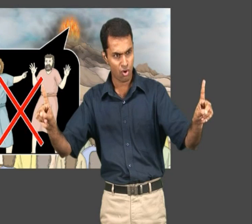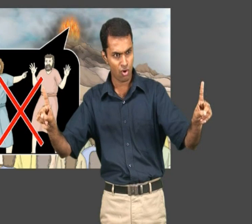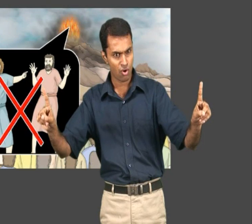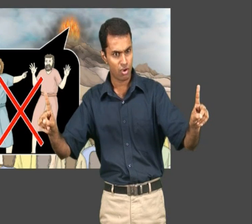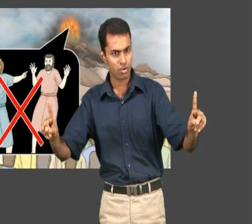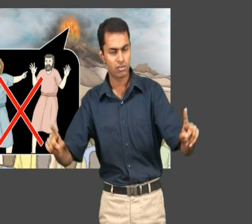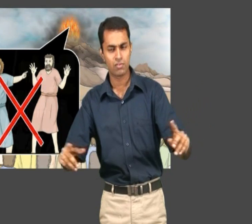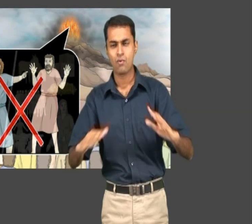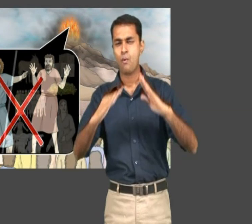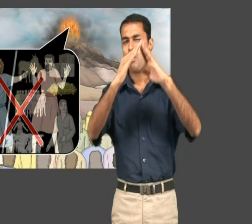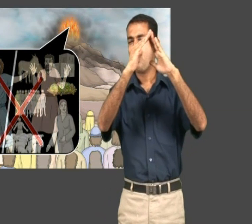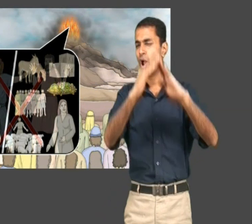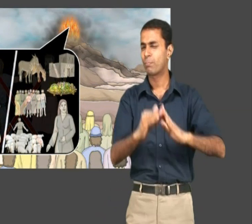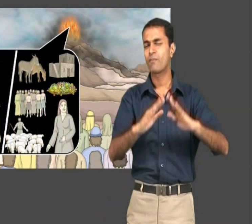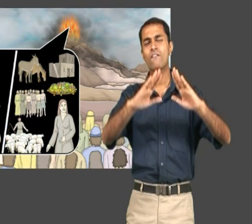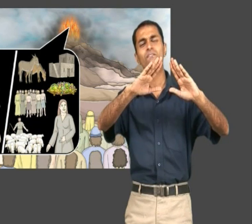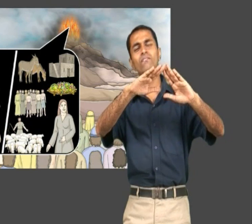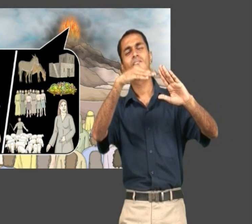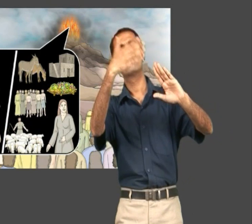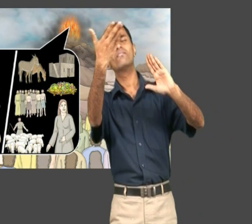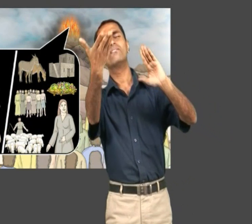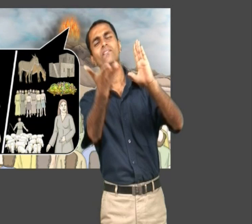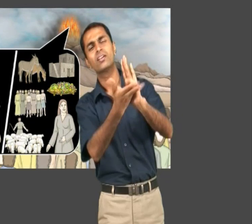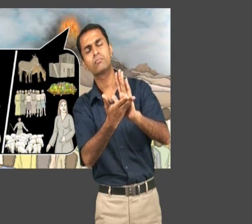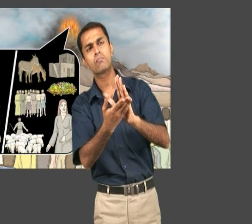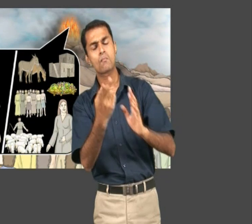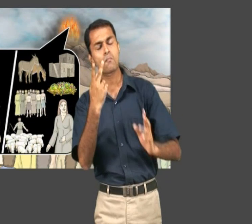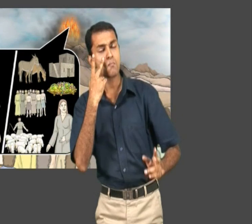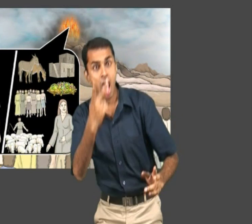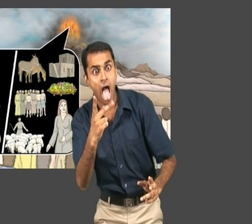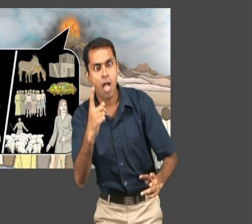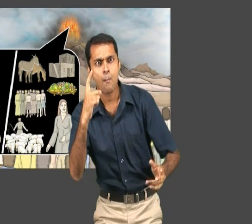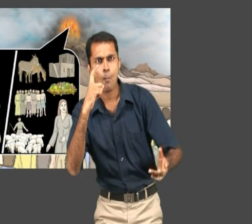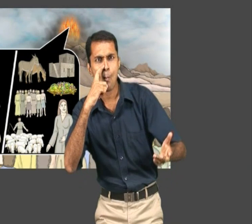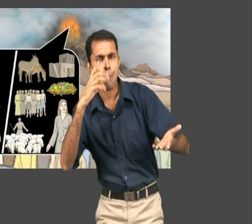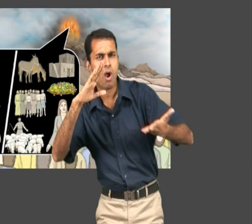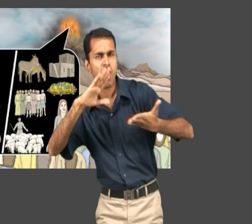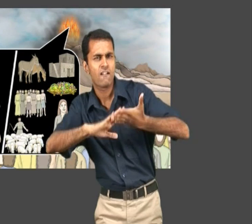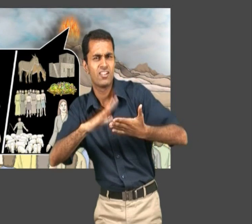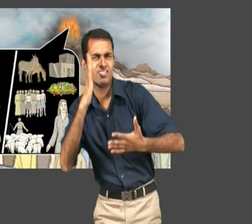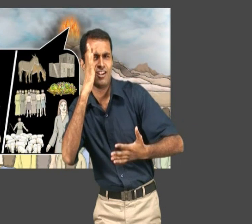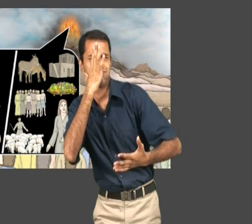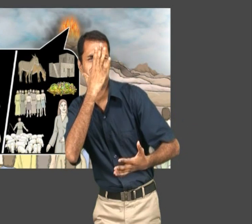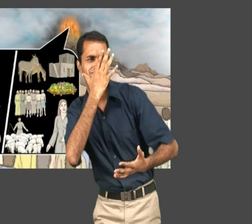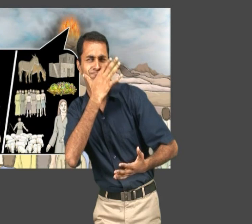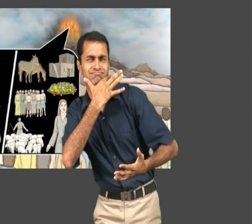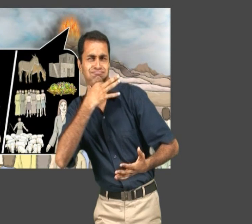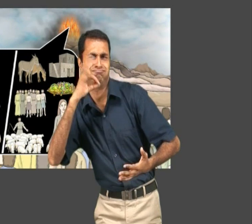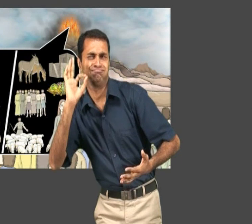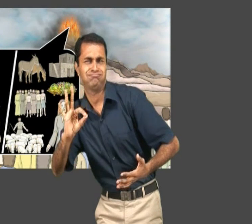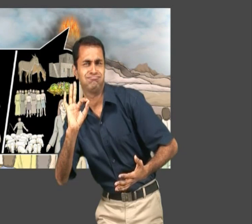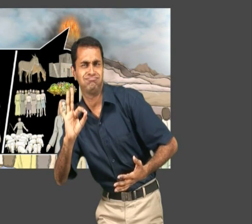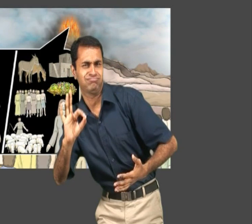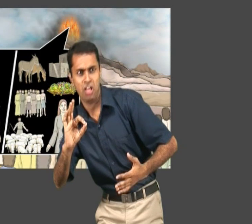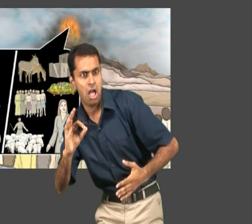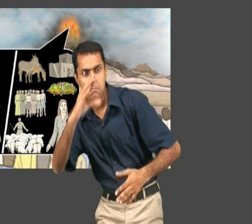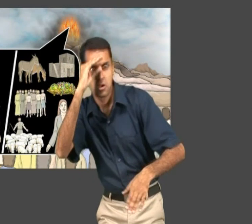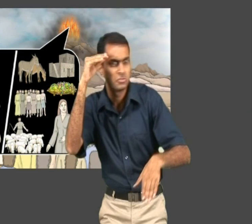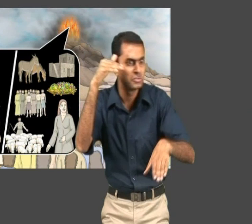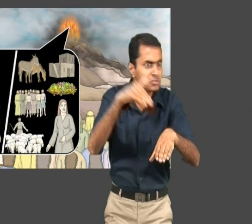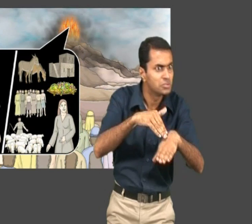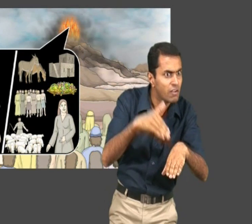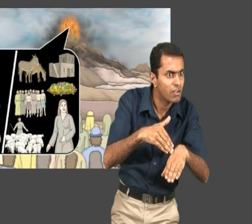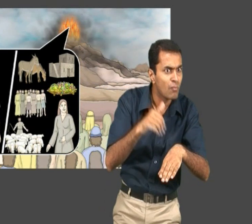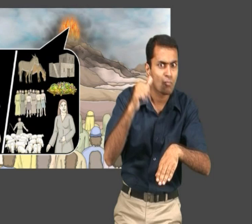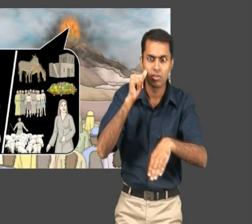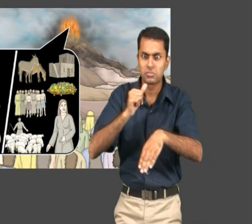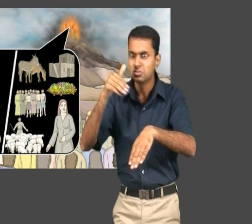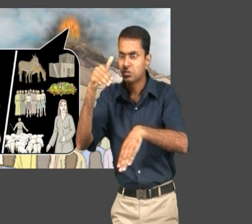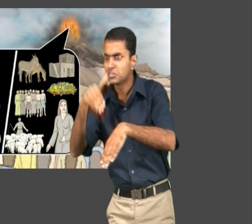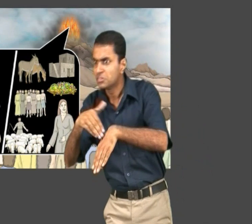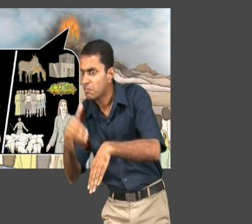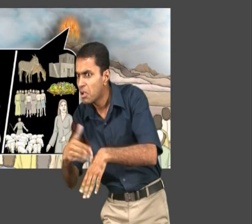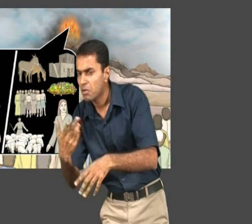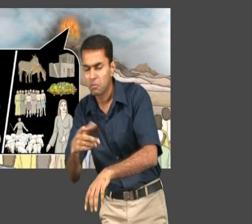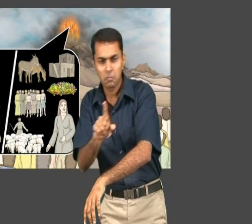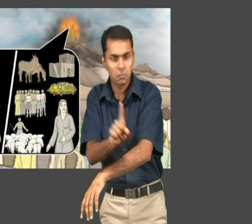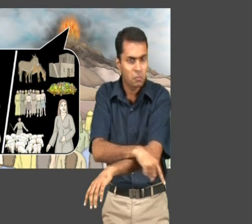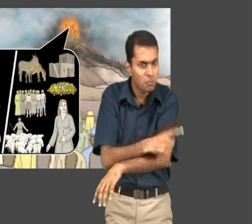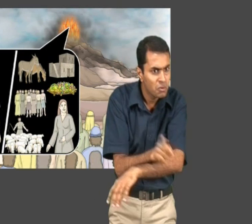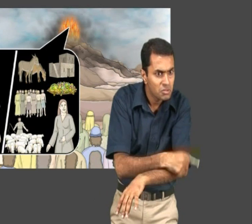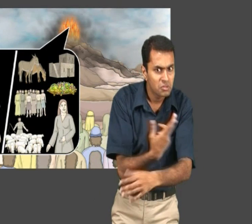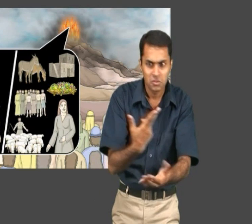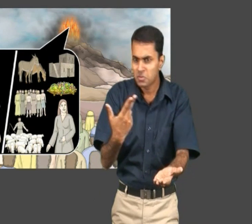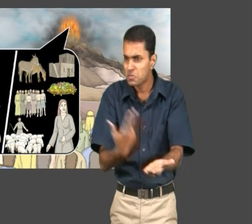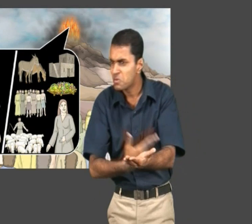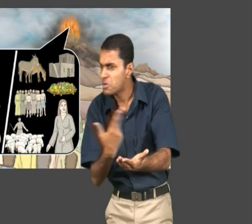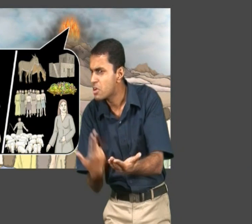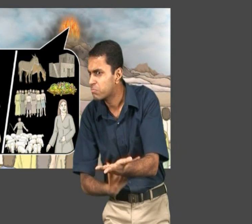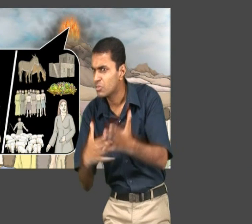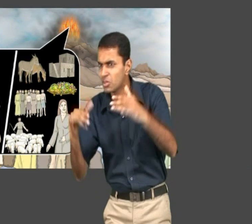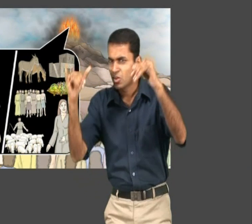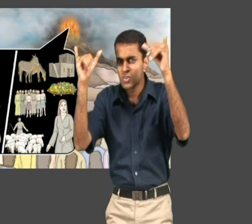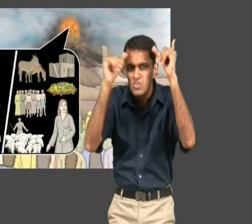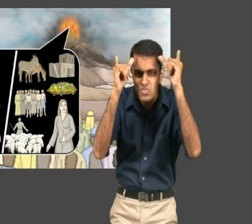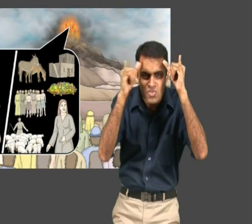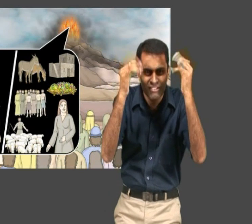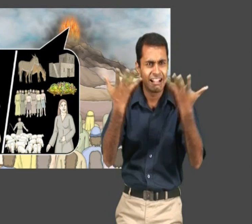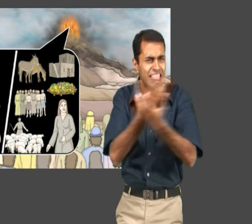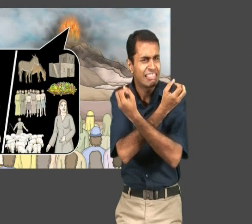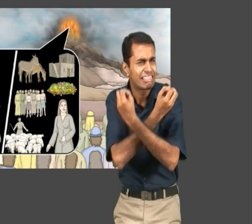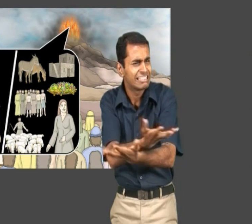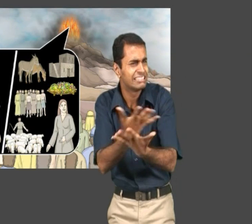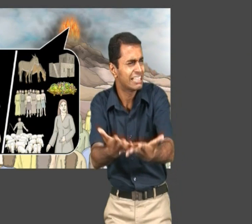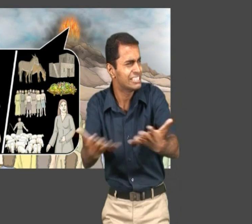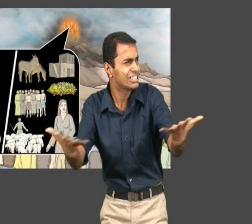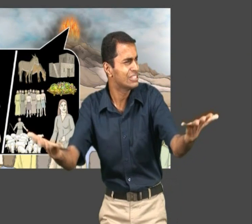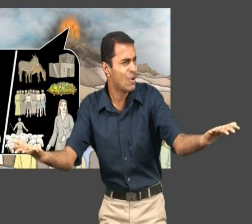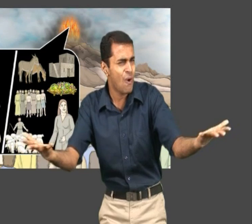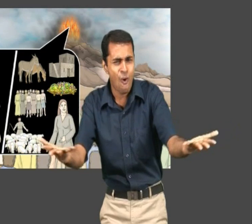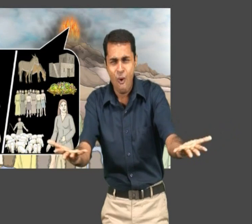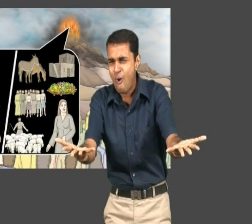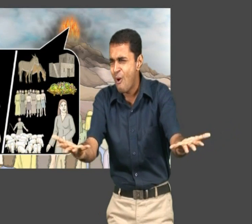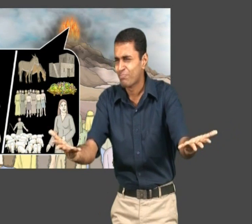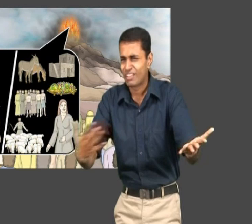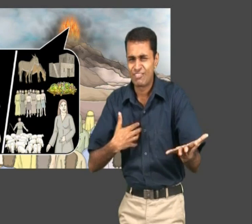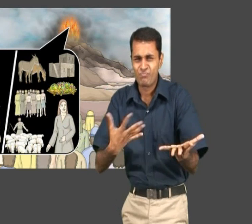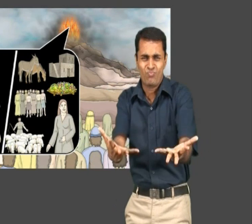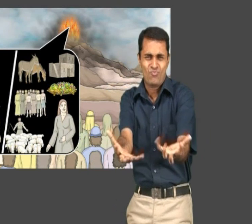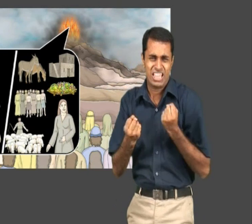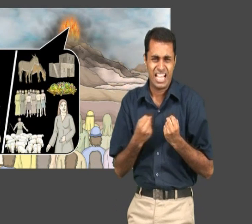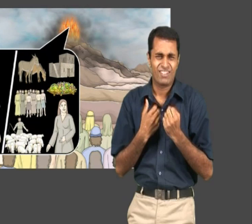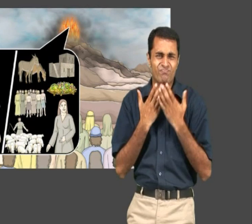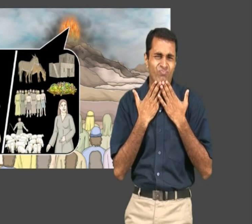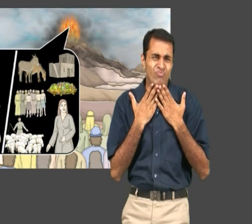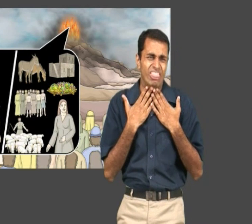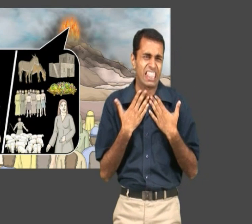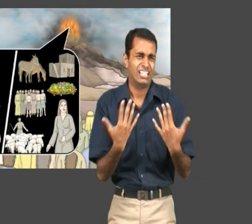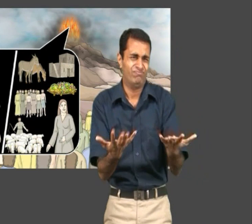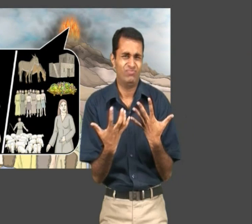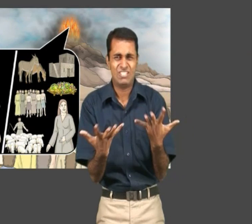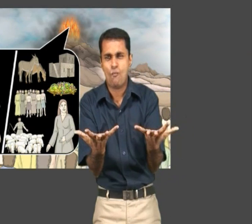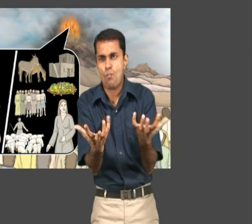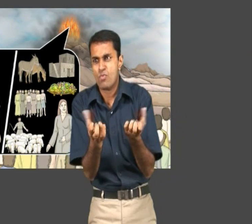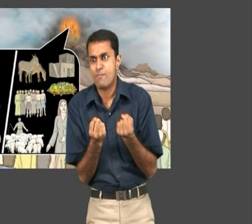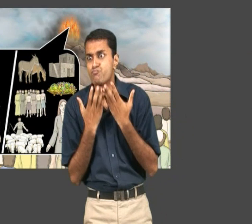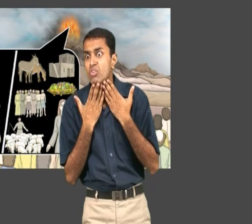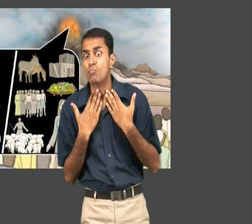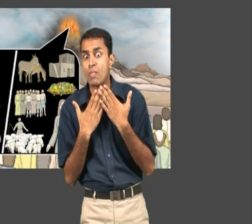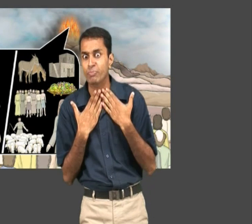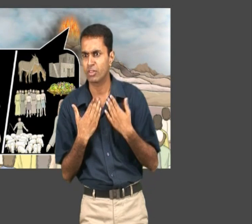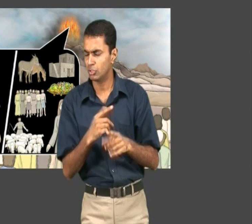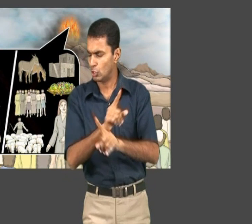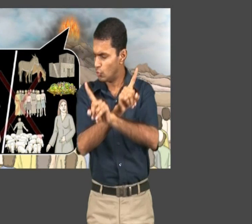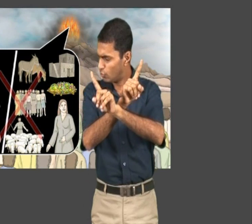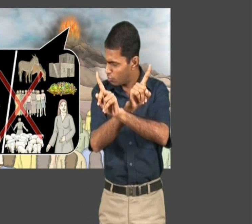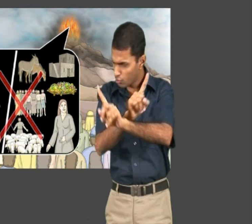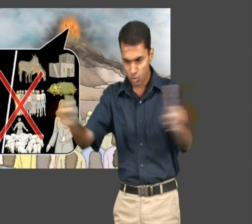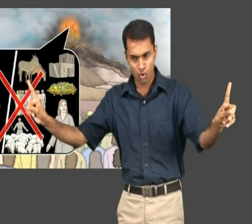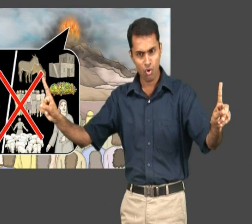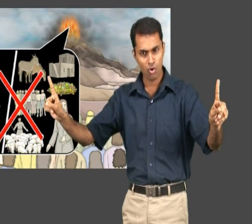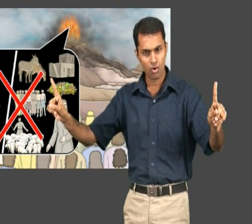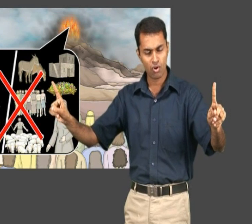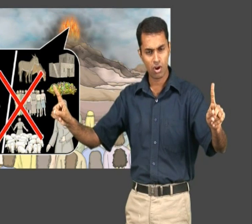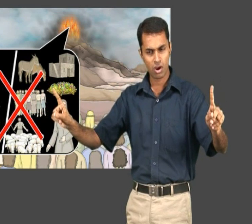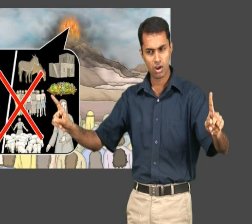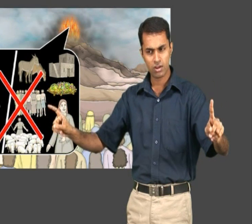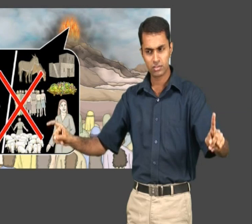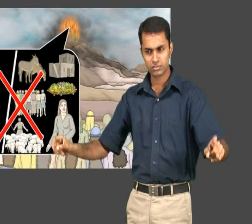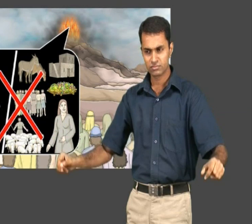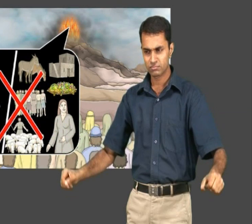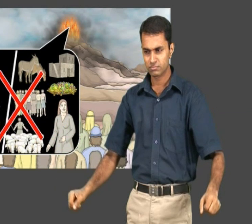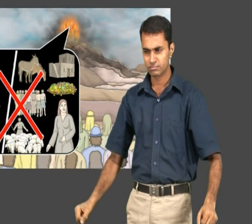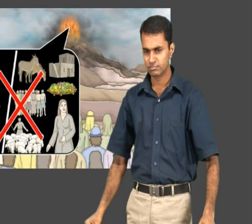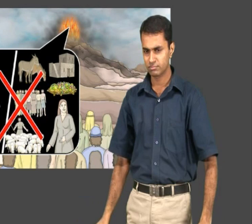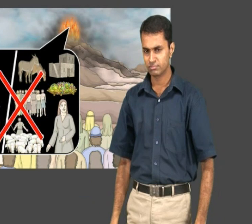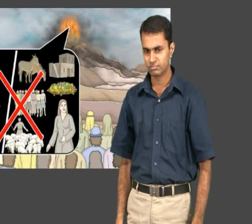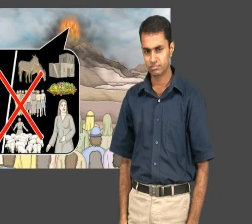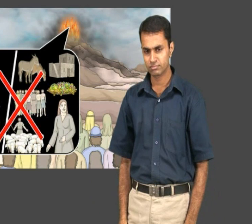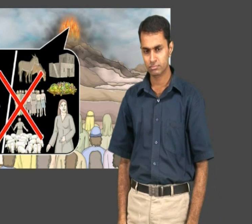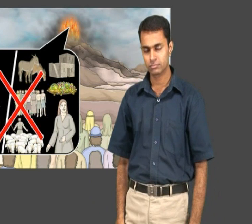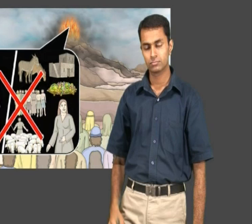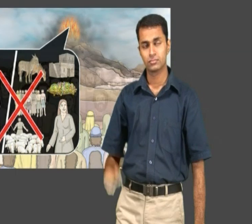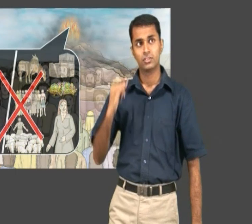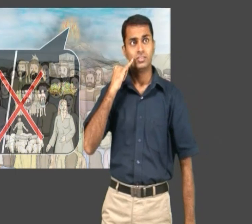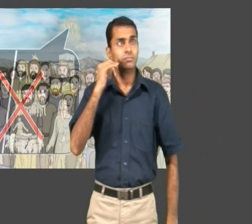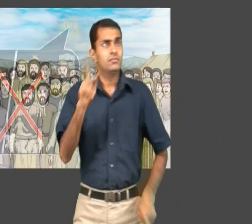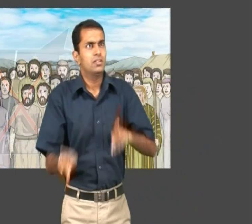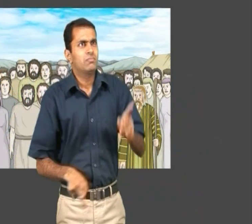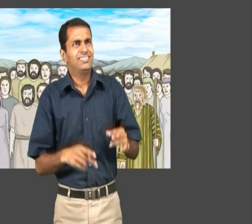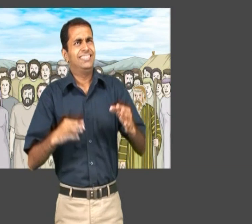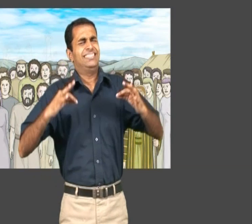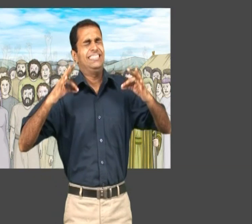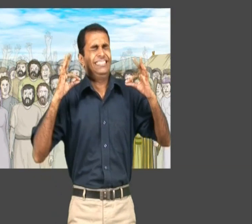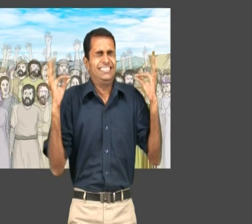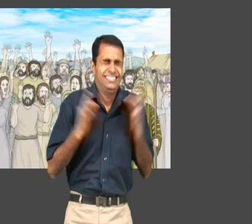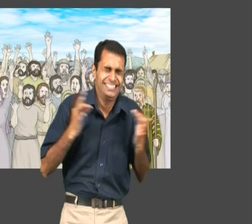You shall not covet your neighbor’s house. You shall not covet your neighbor’s wife, or his manservant or maidservant, or his ox or donkey, or anything that belongs to your neighbor.”